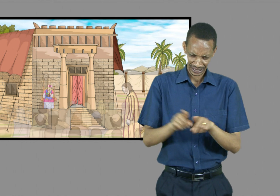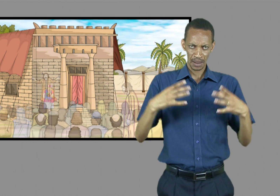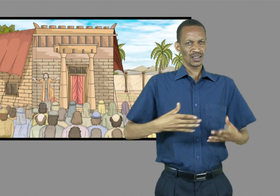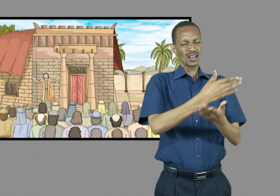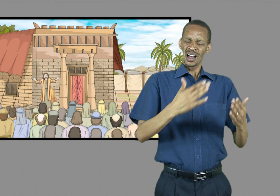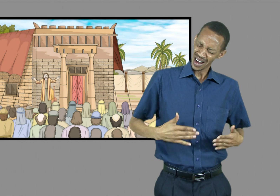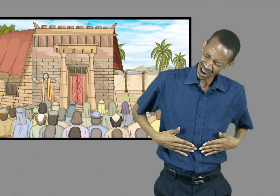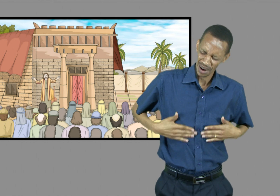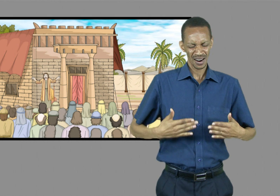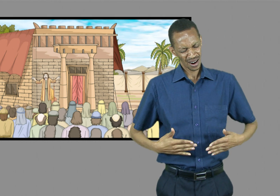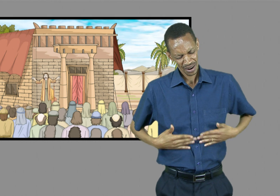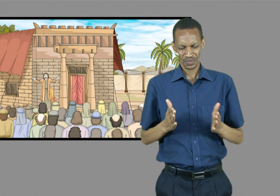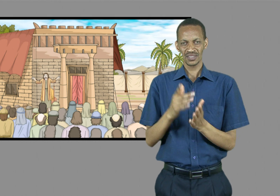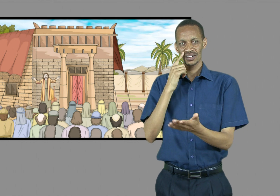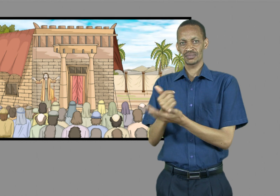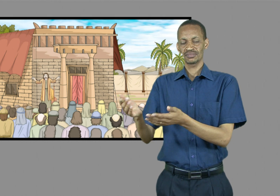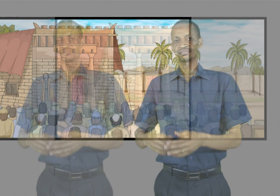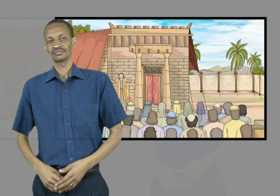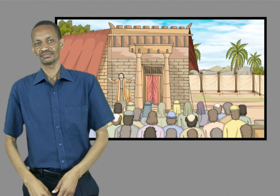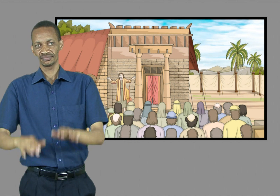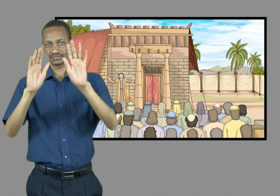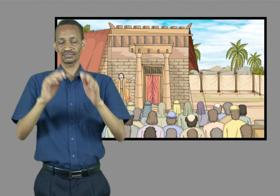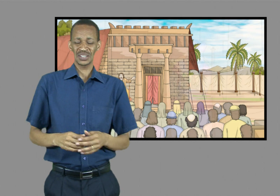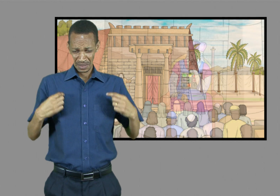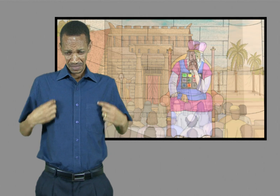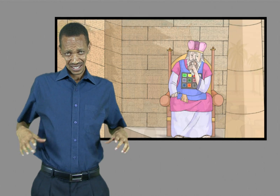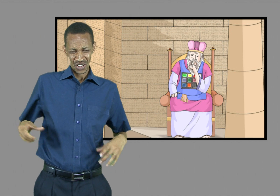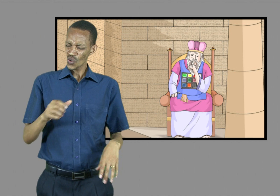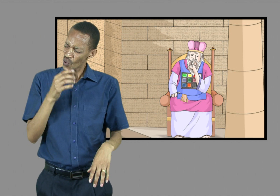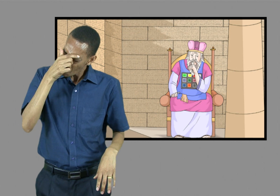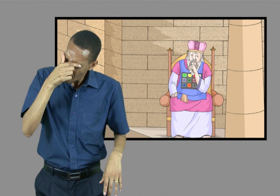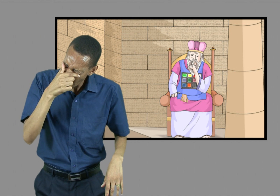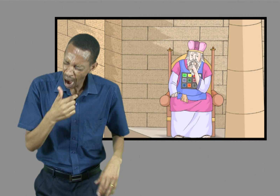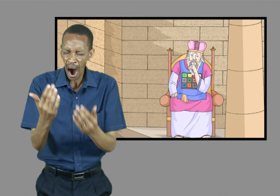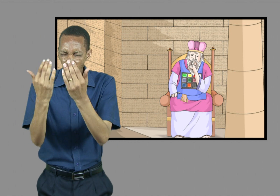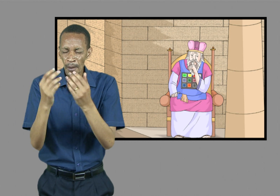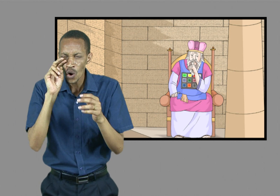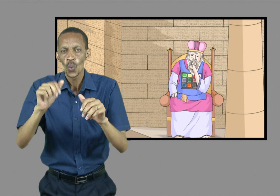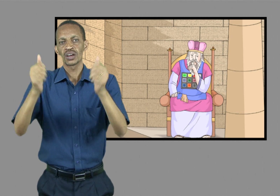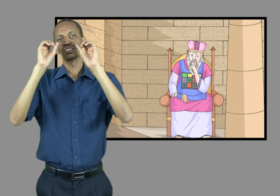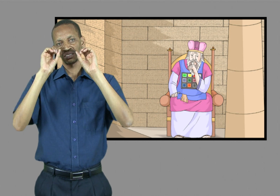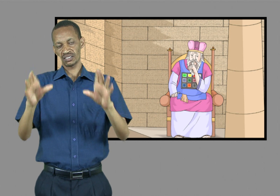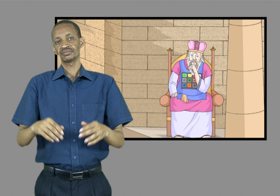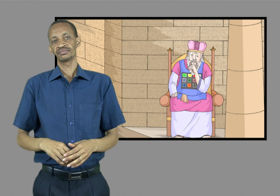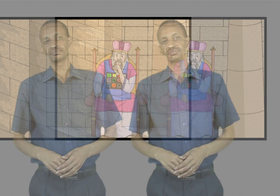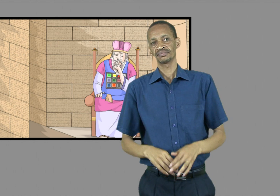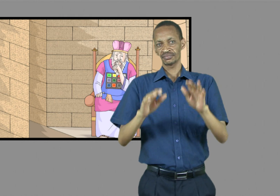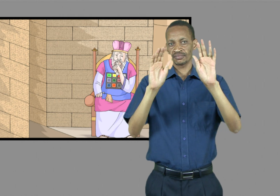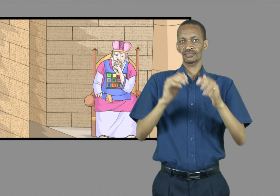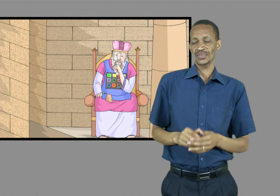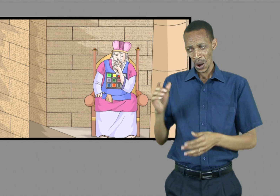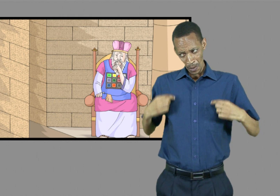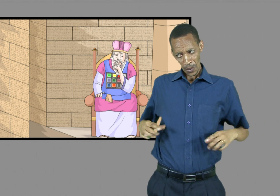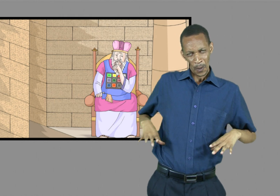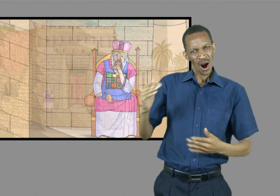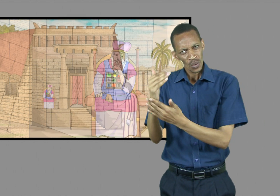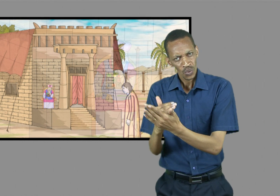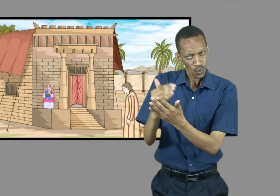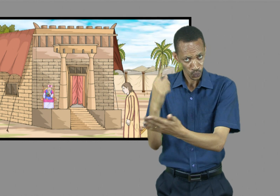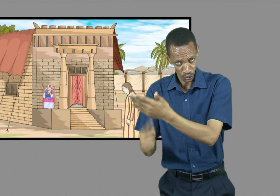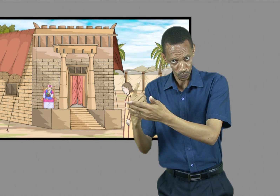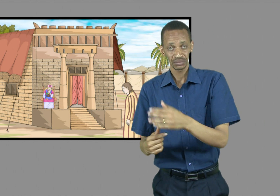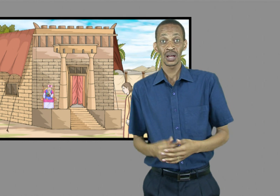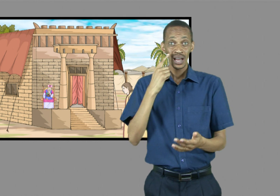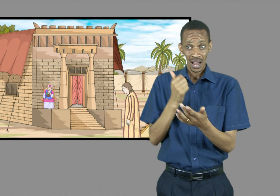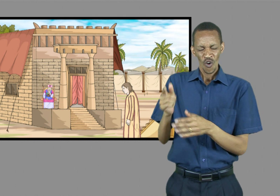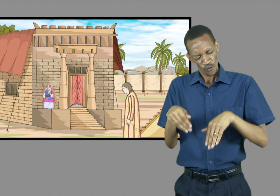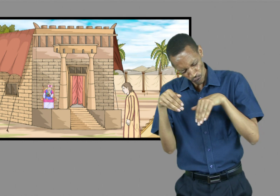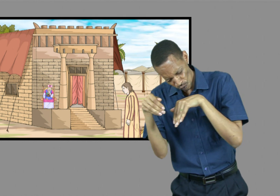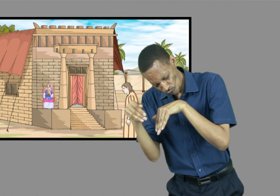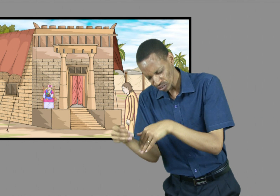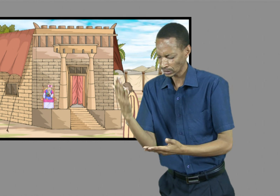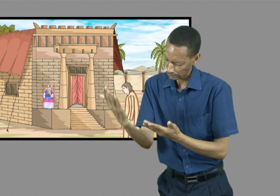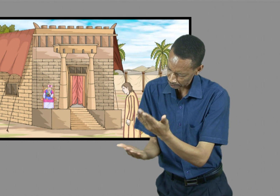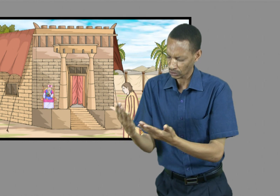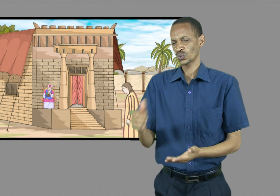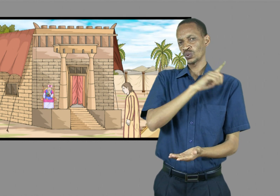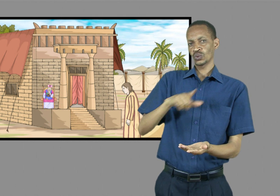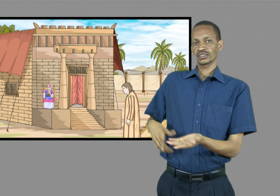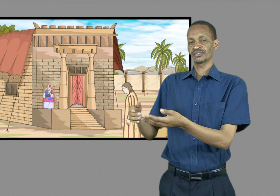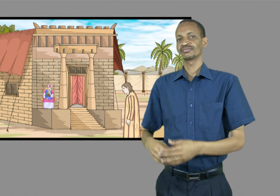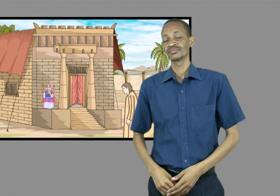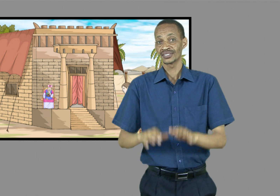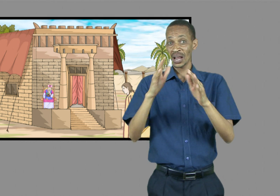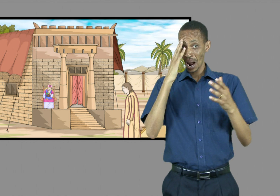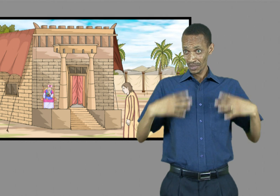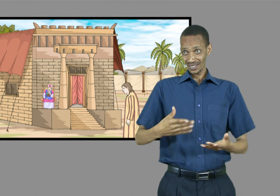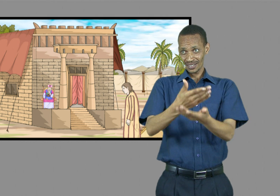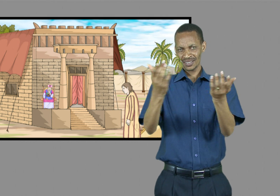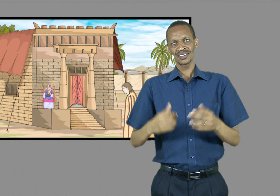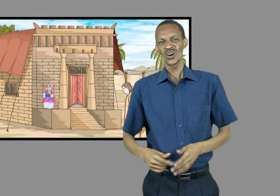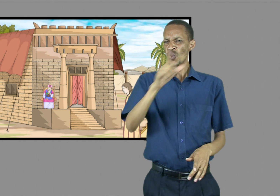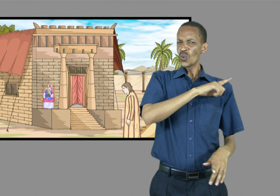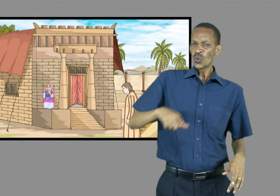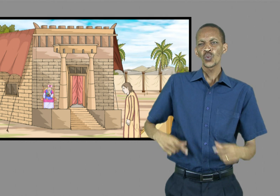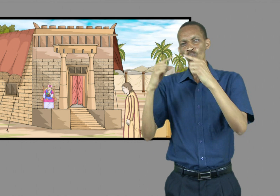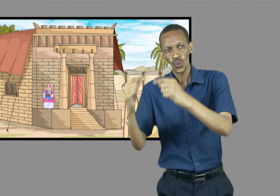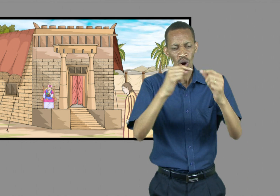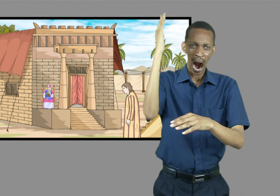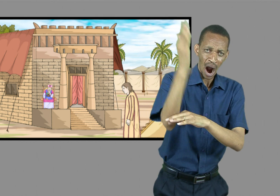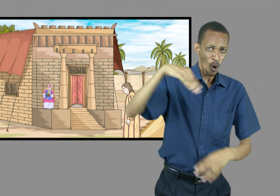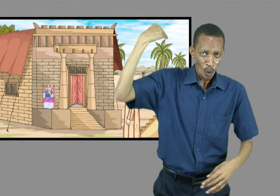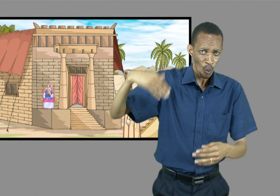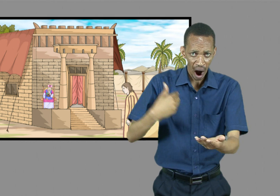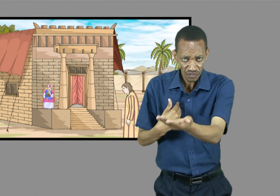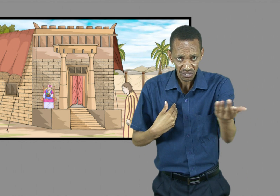And the boy Samuel ministered to the LORD before Eli. Now in those days the word of the LORD was rare and visions were scarce.